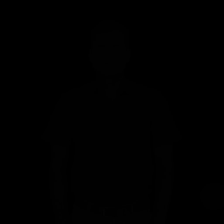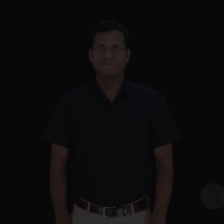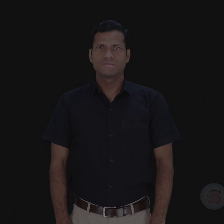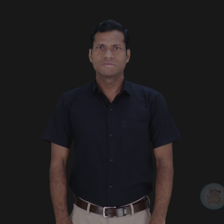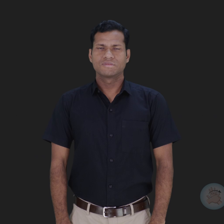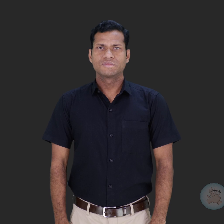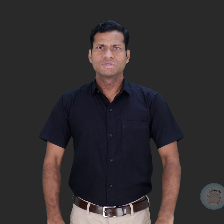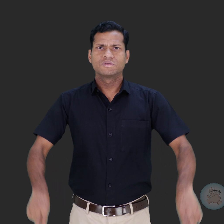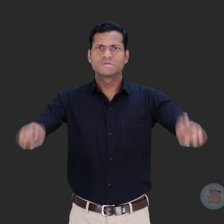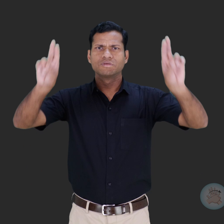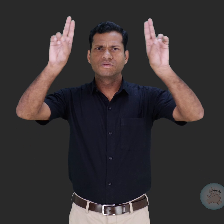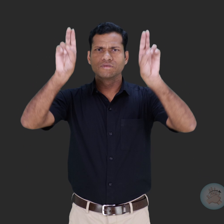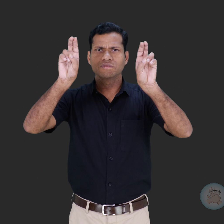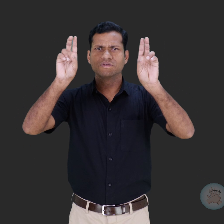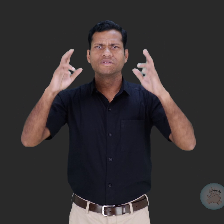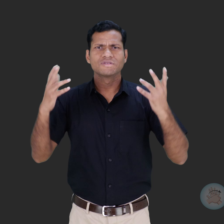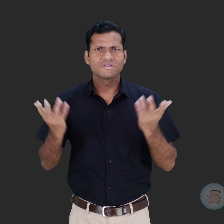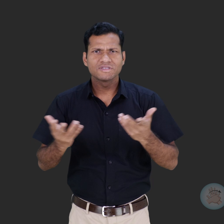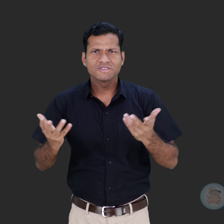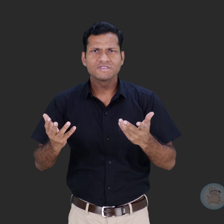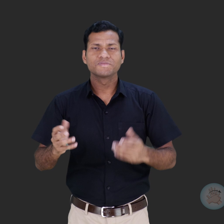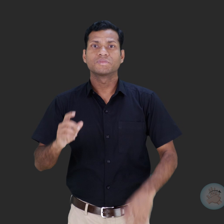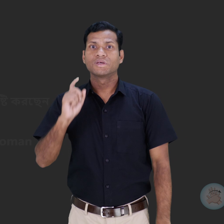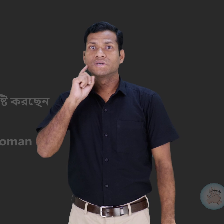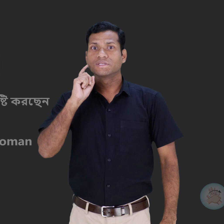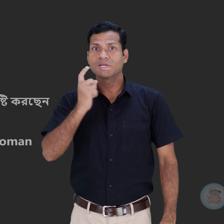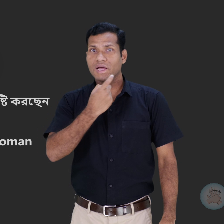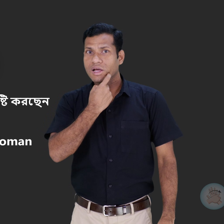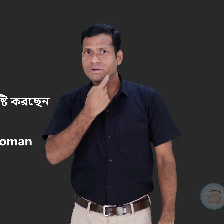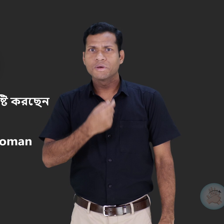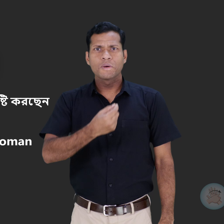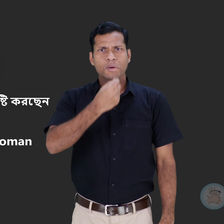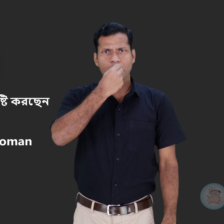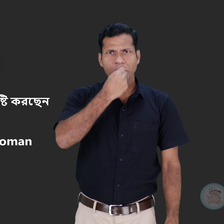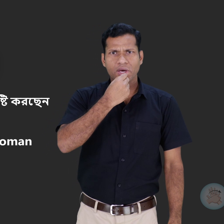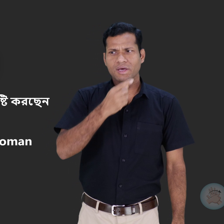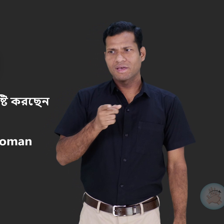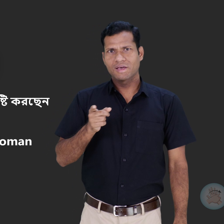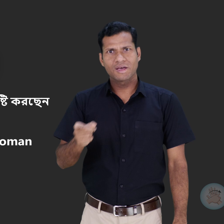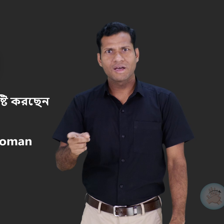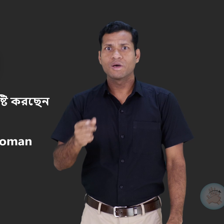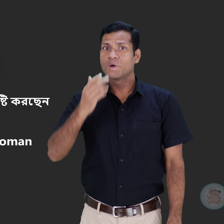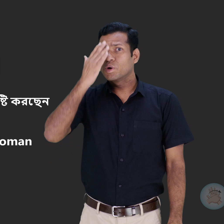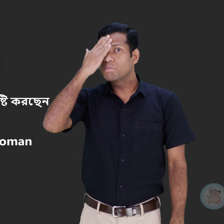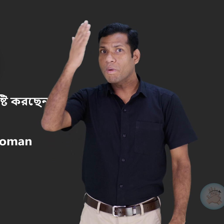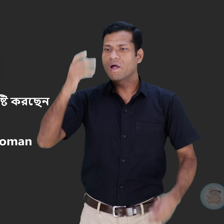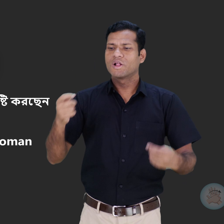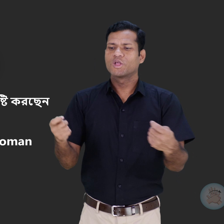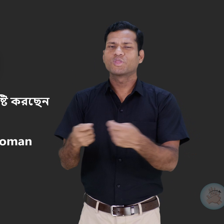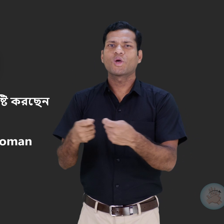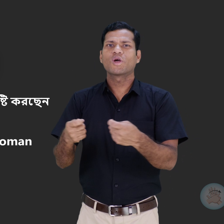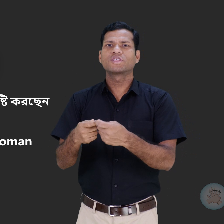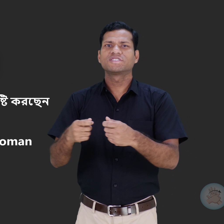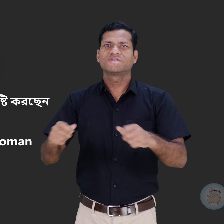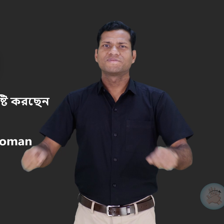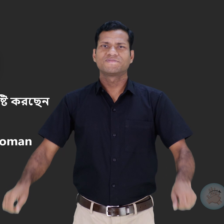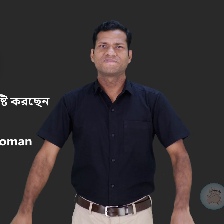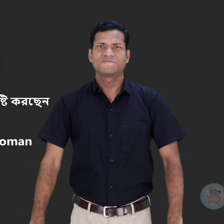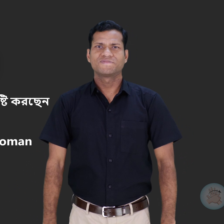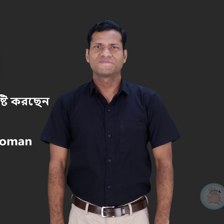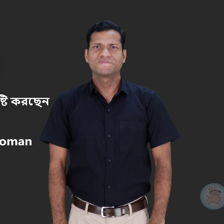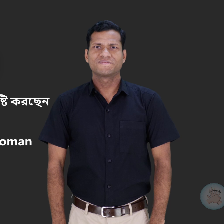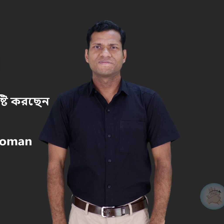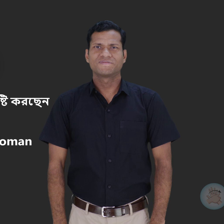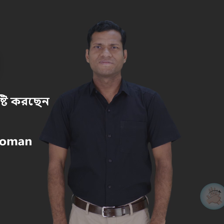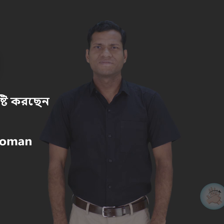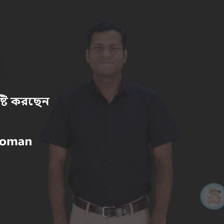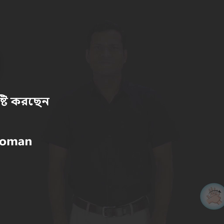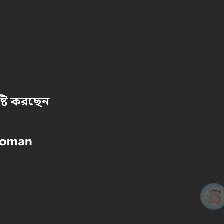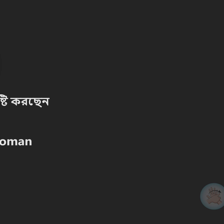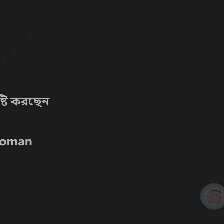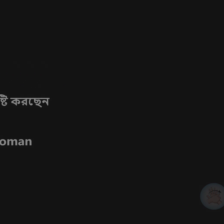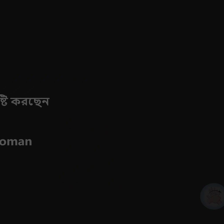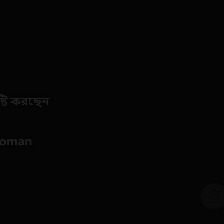God made man and woman